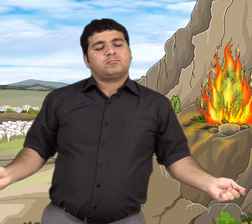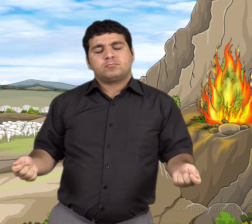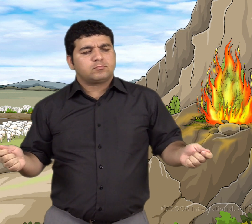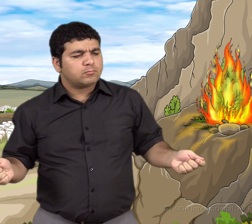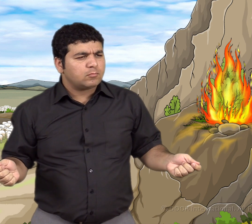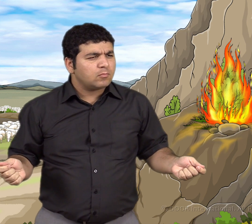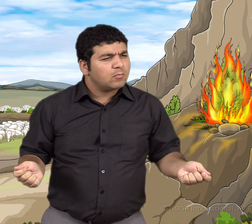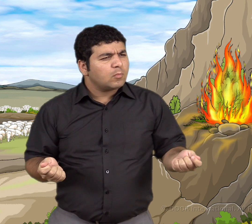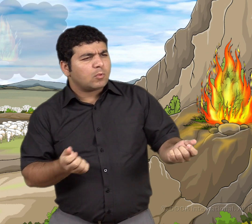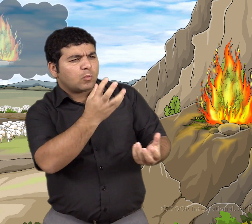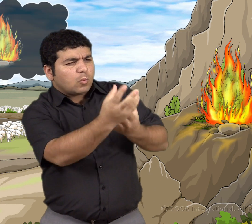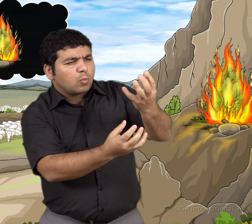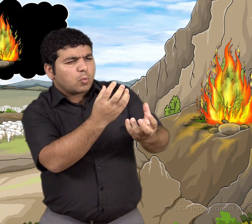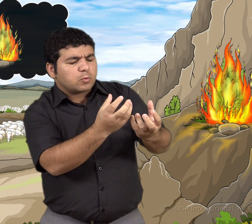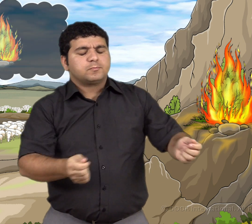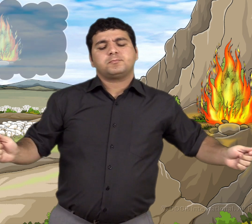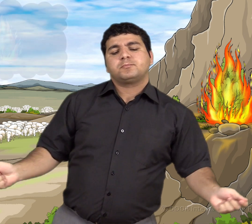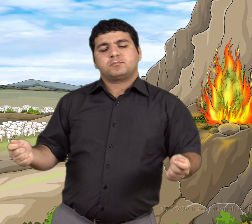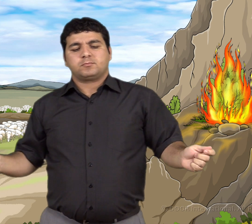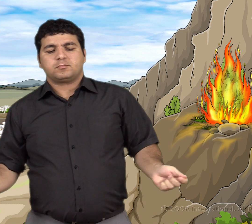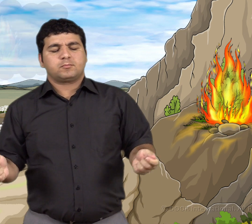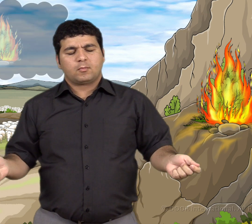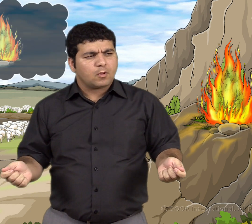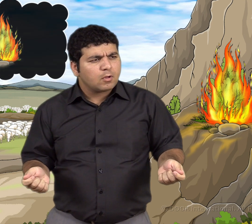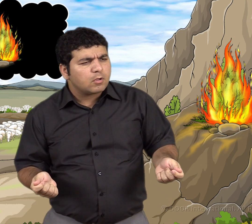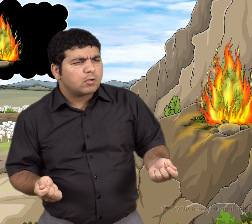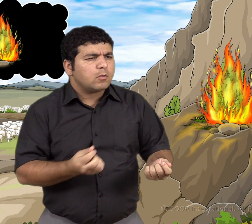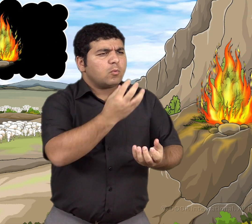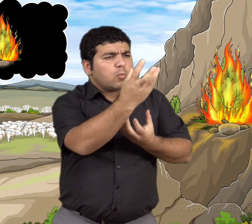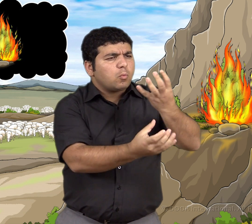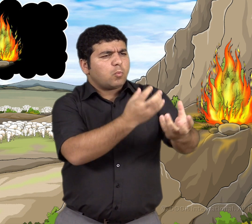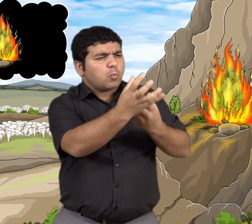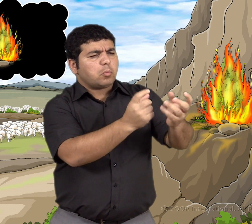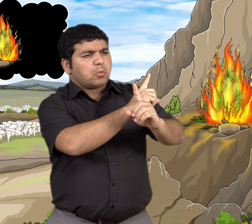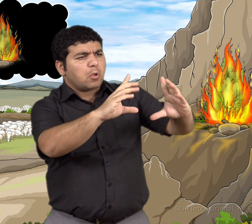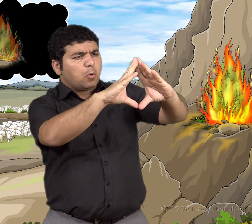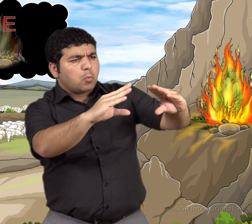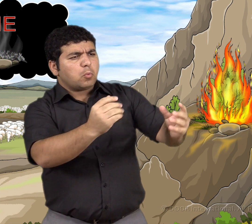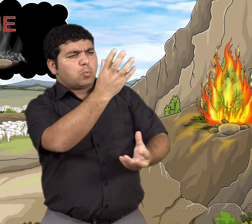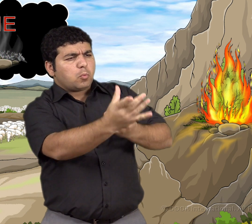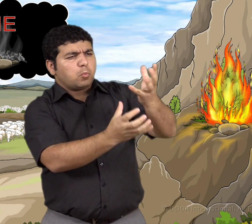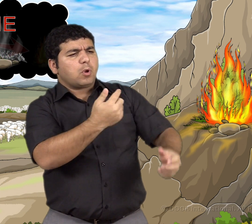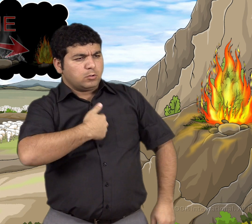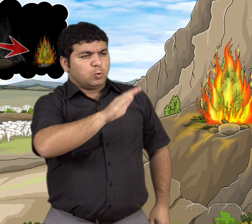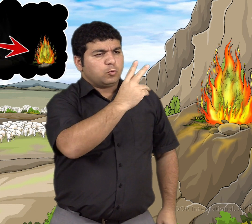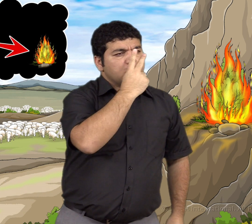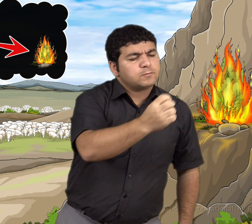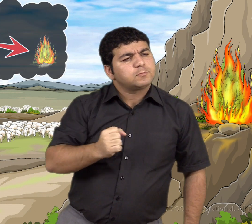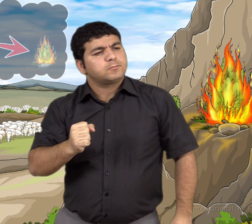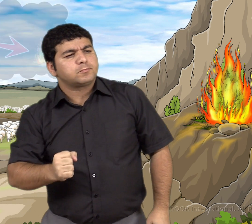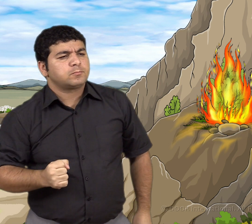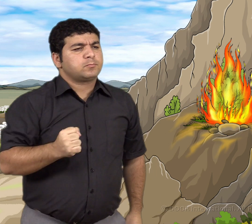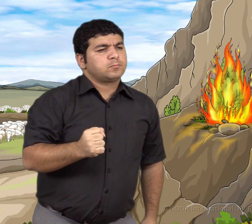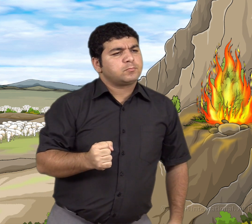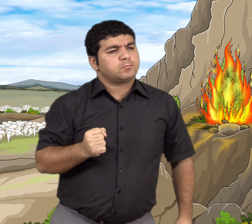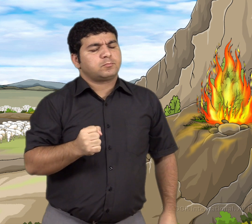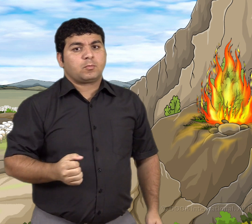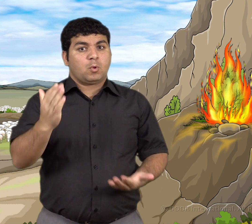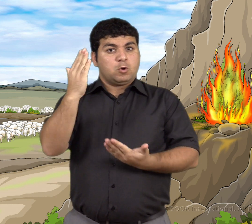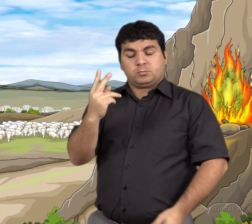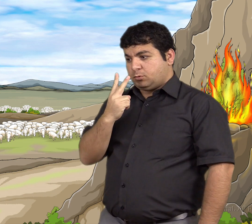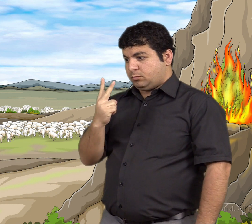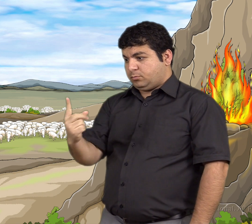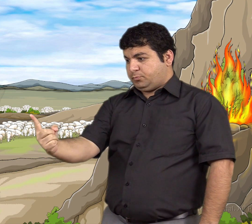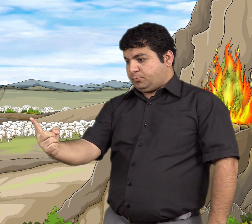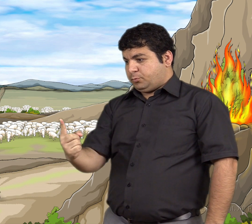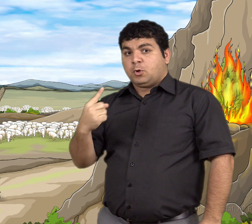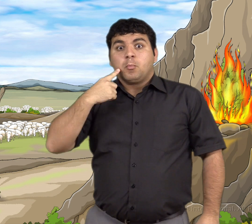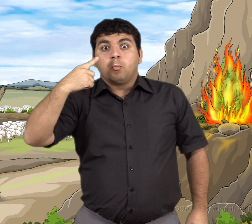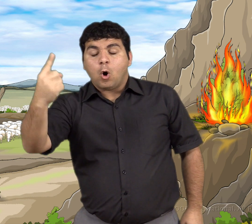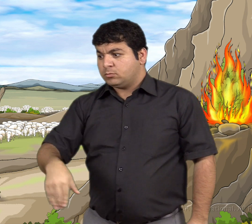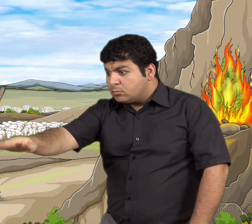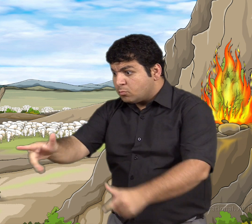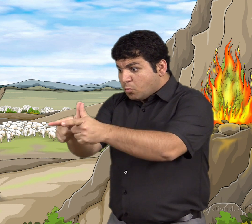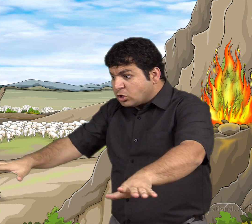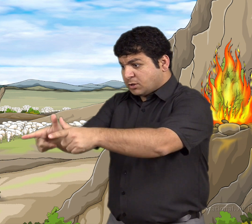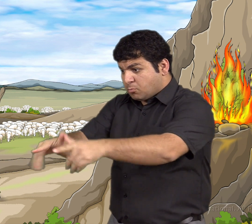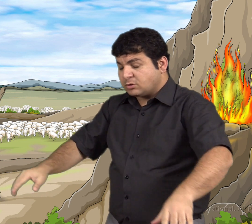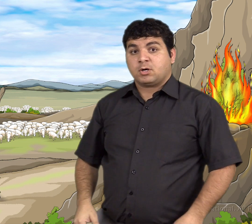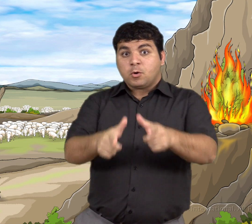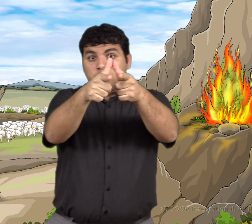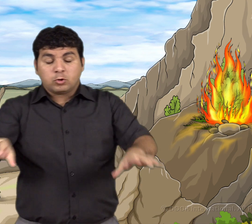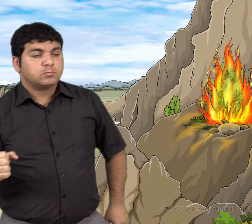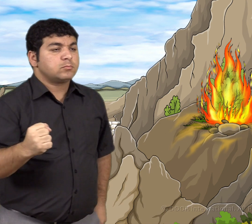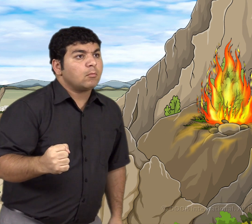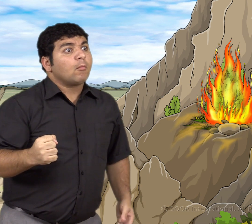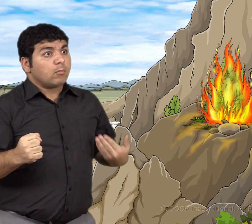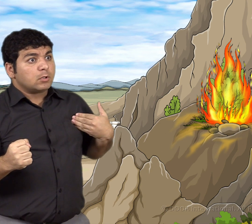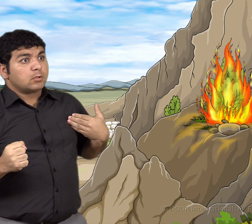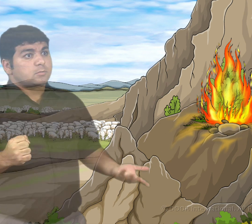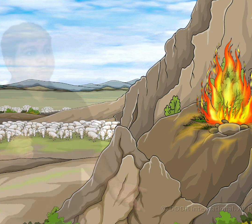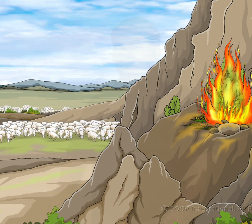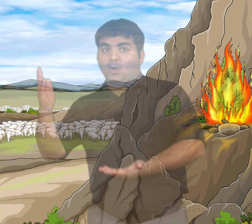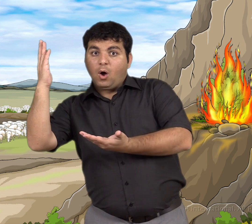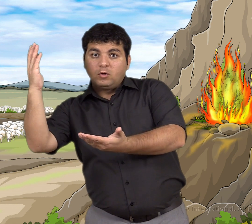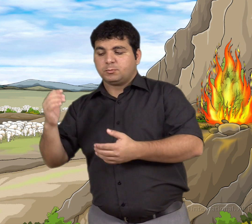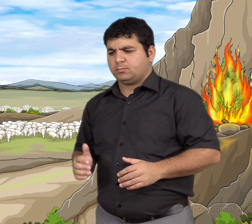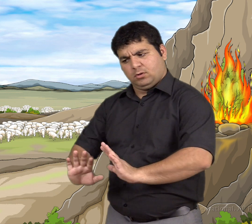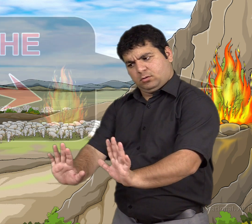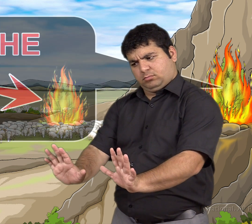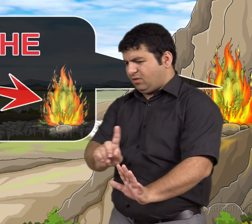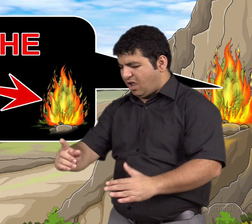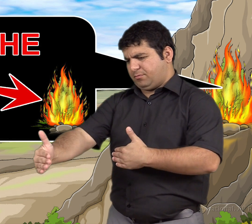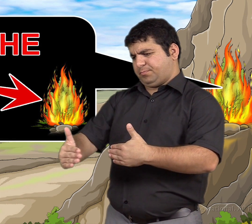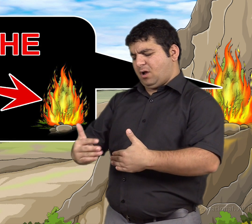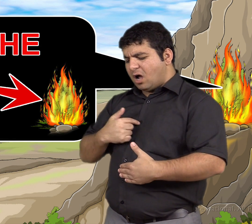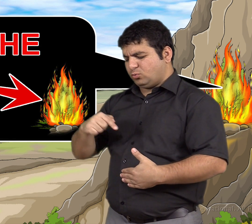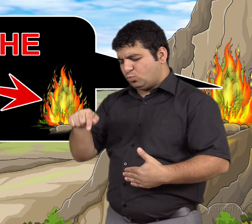So Moses thought, “I must go over and see this marvelous sight. Why is the bush not burning up?” When the LORD saw that he had gone over to look, God called out to him from within the bush, “Moses, Moses!”